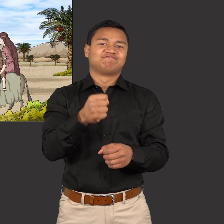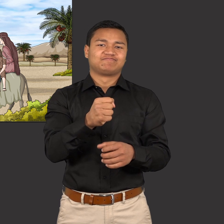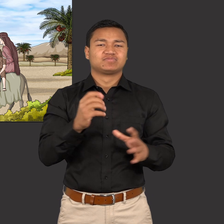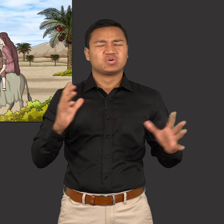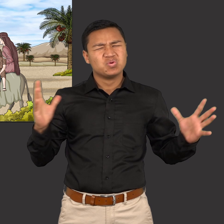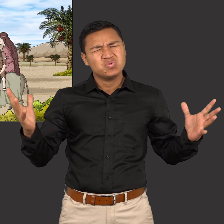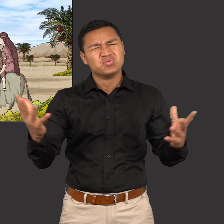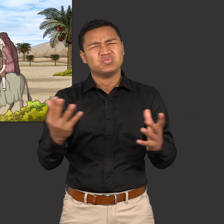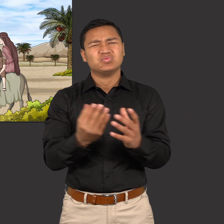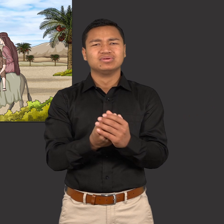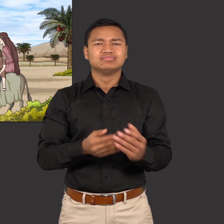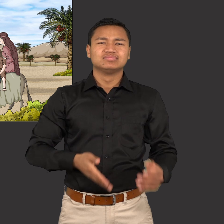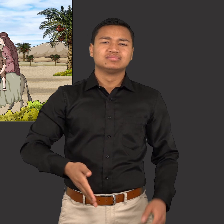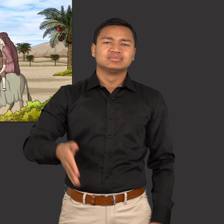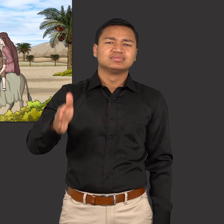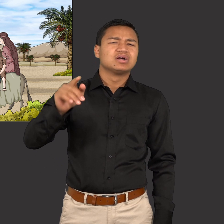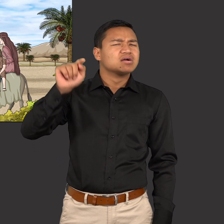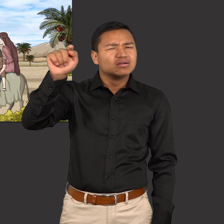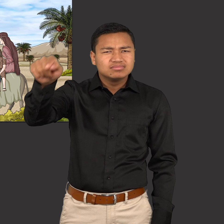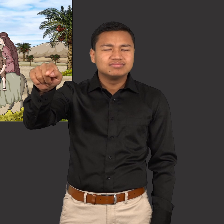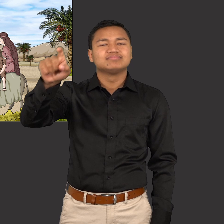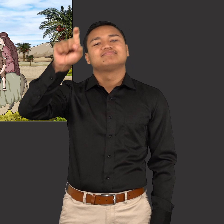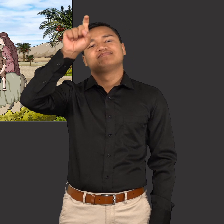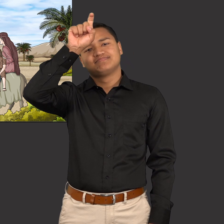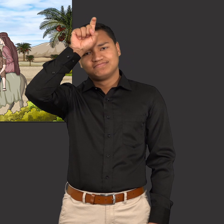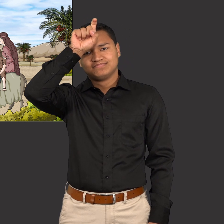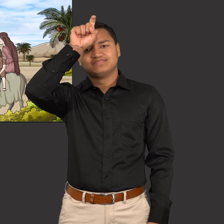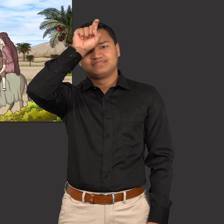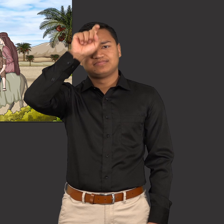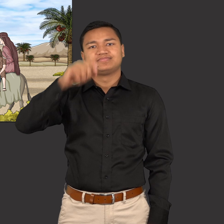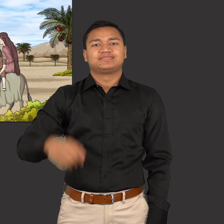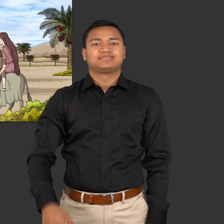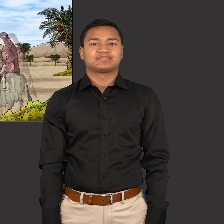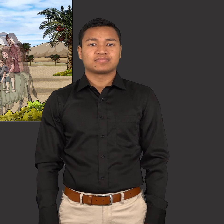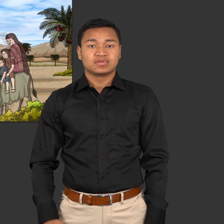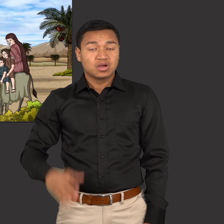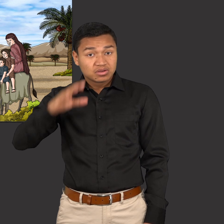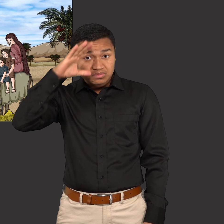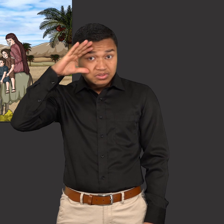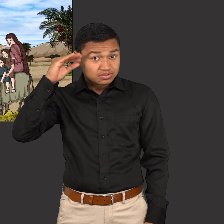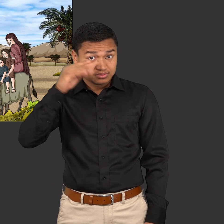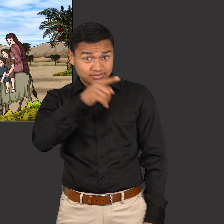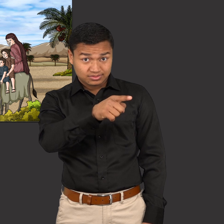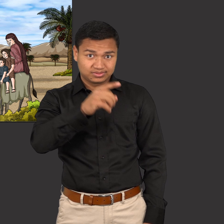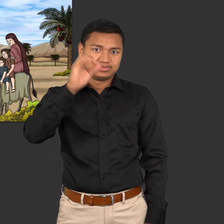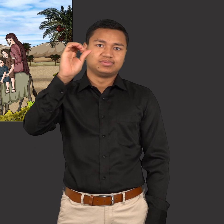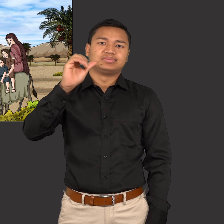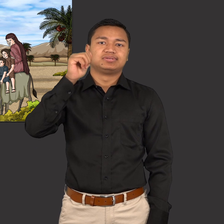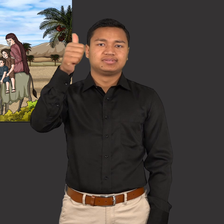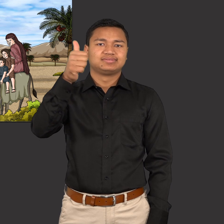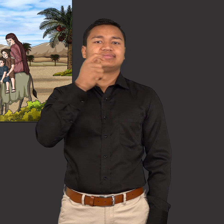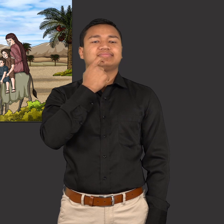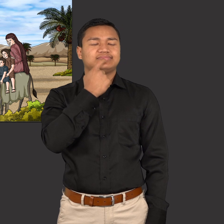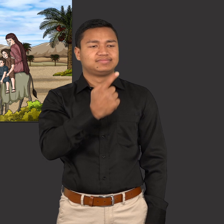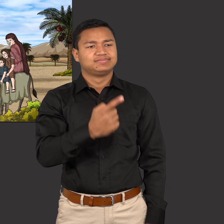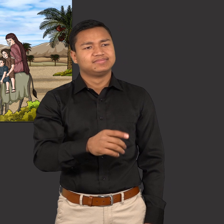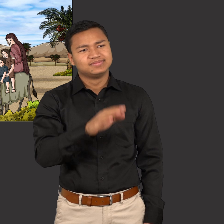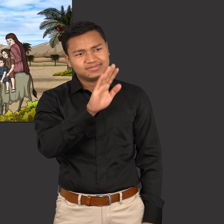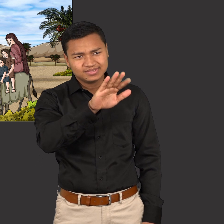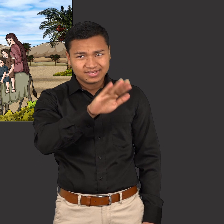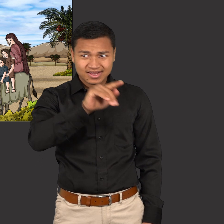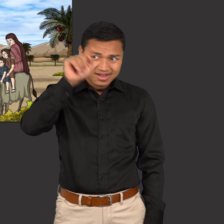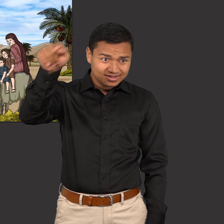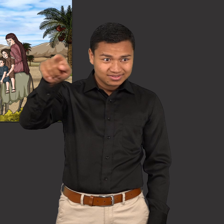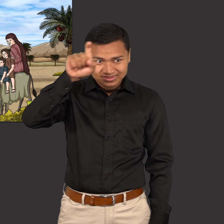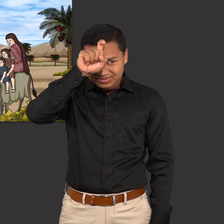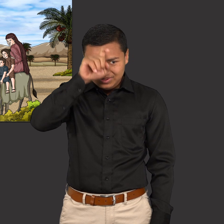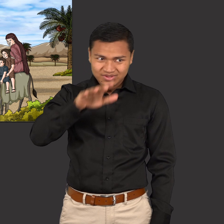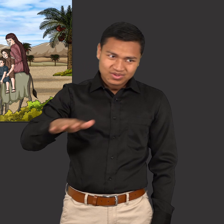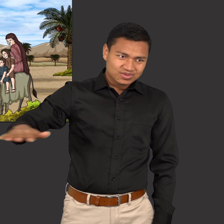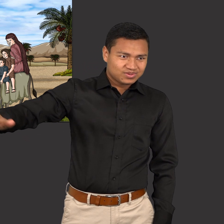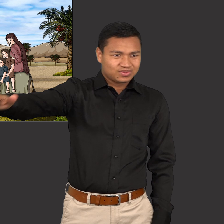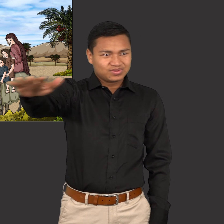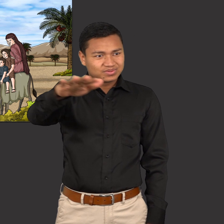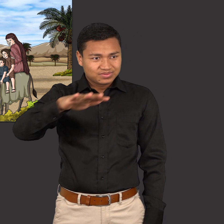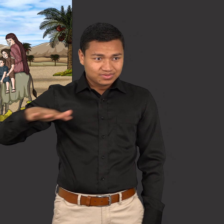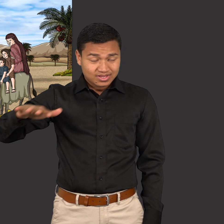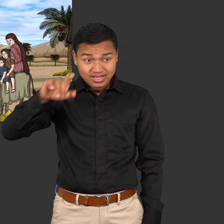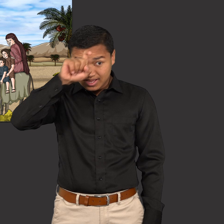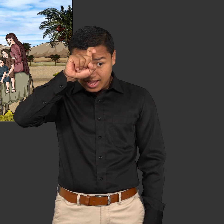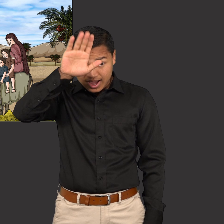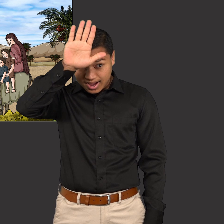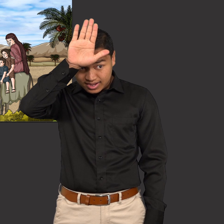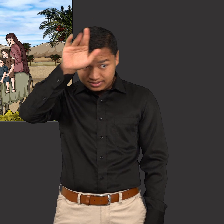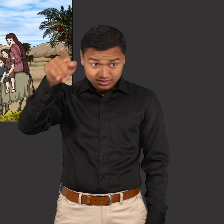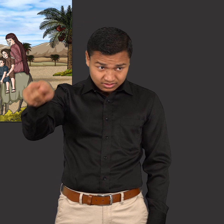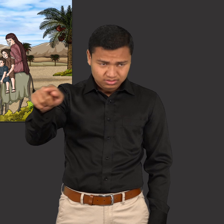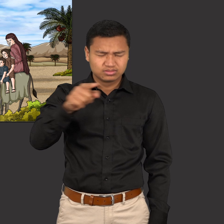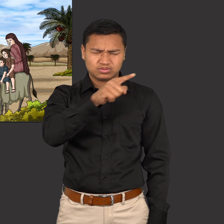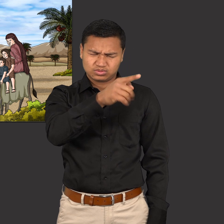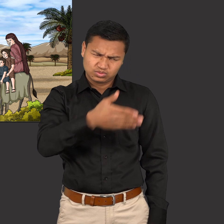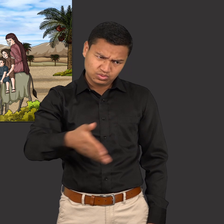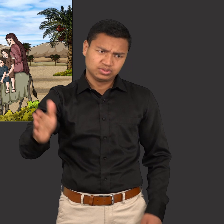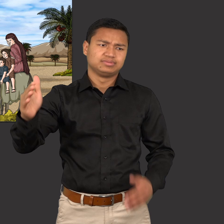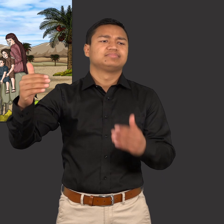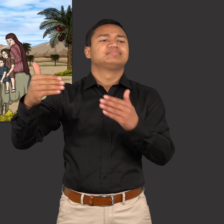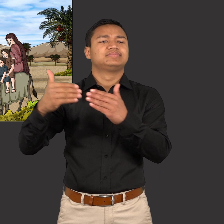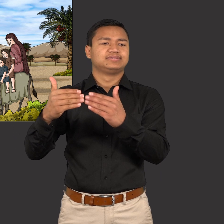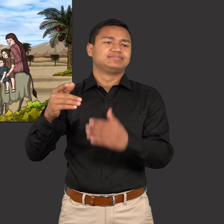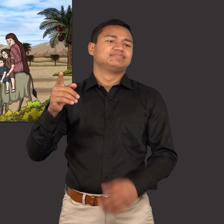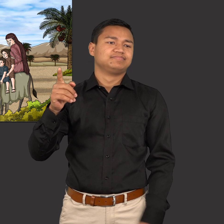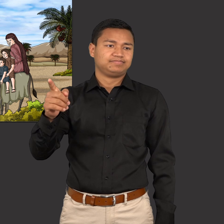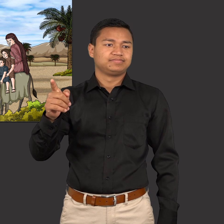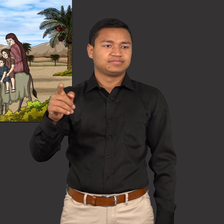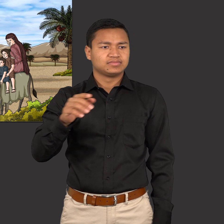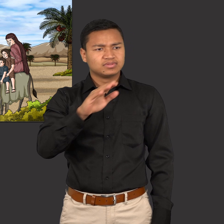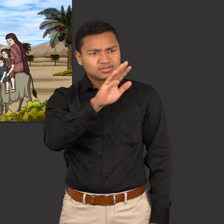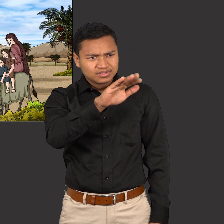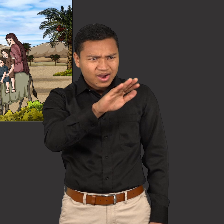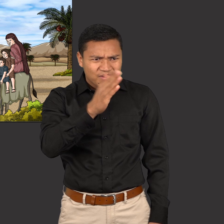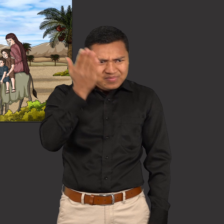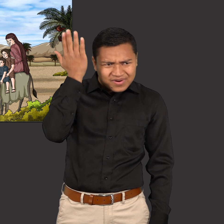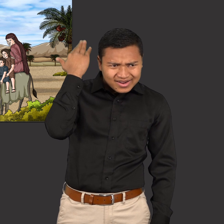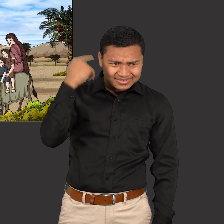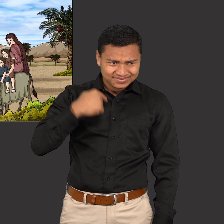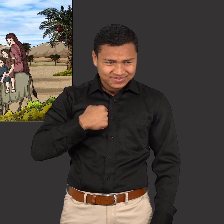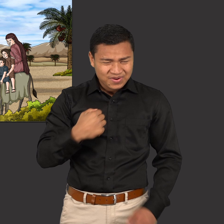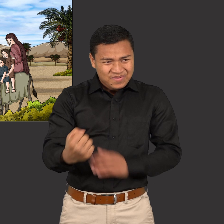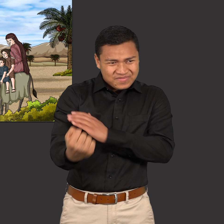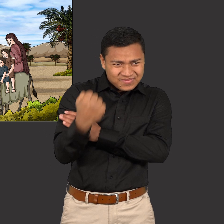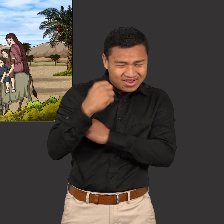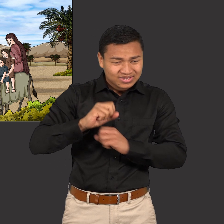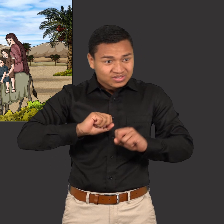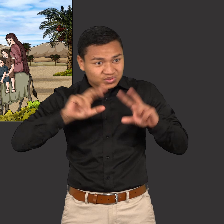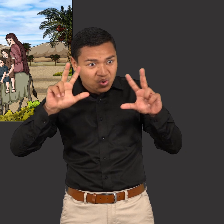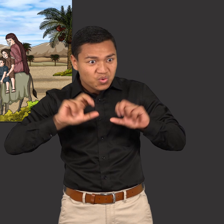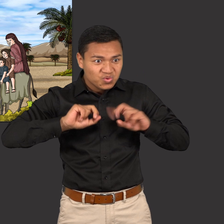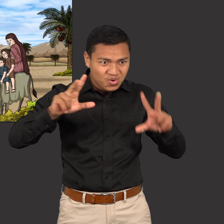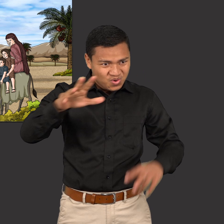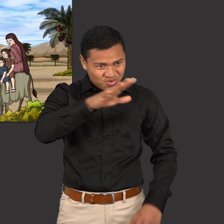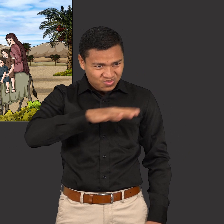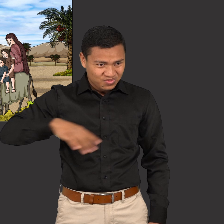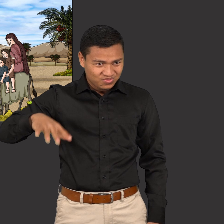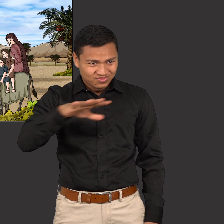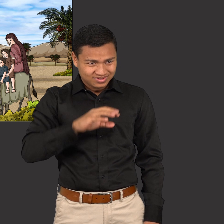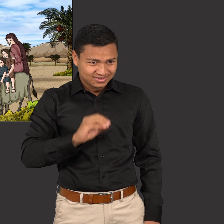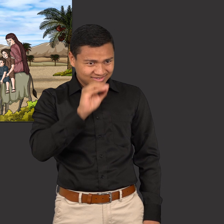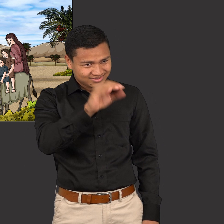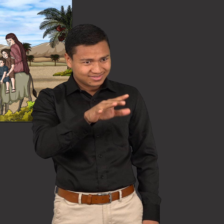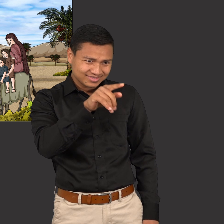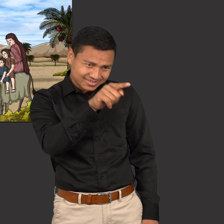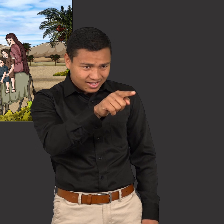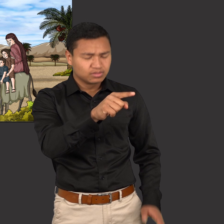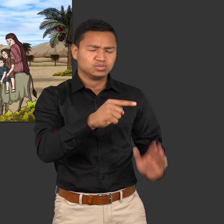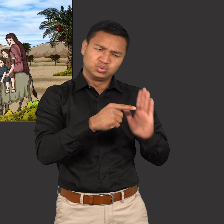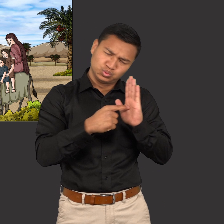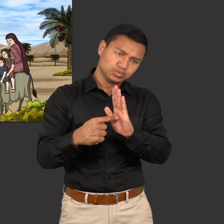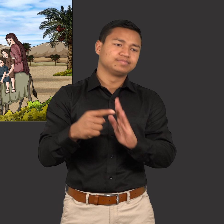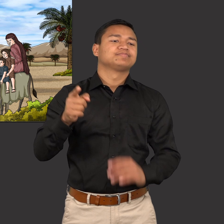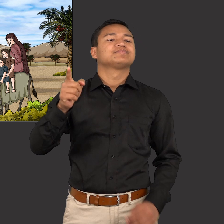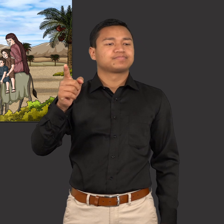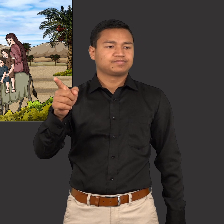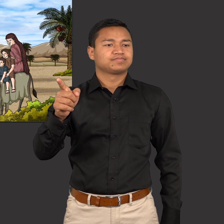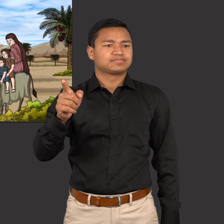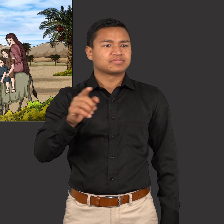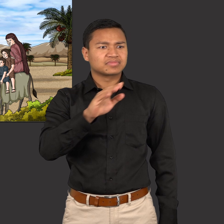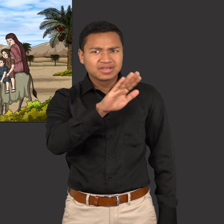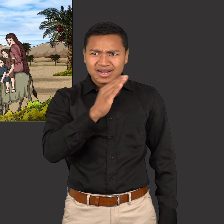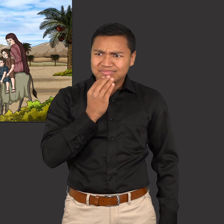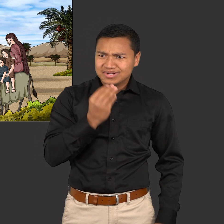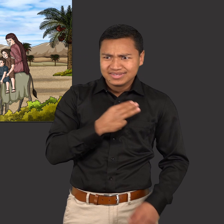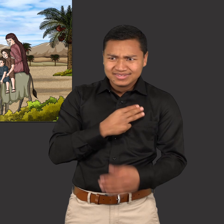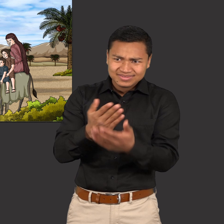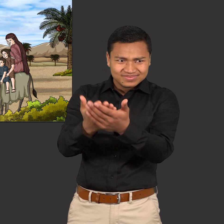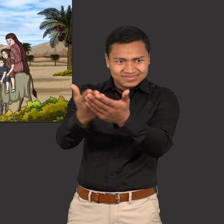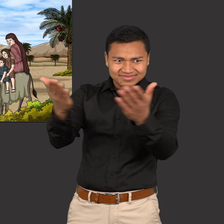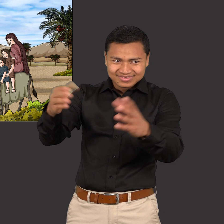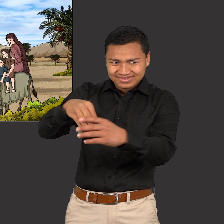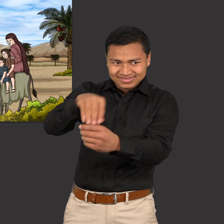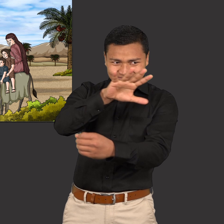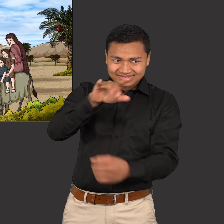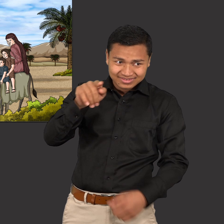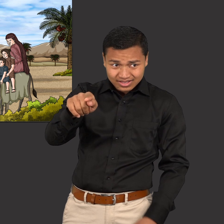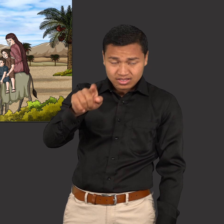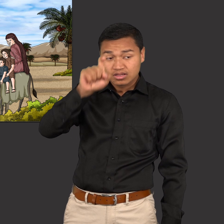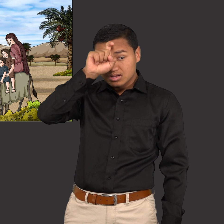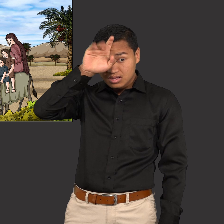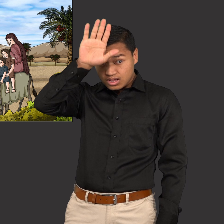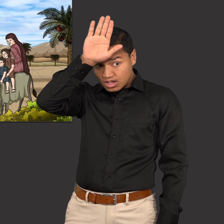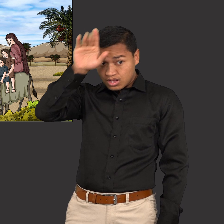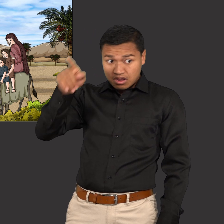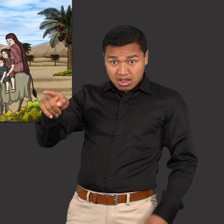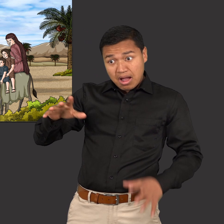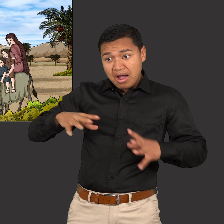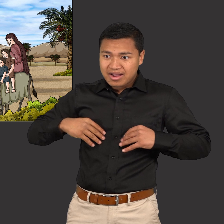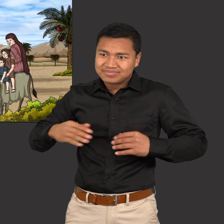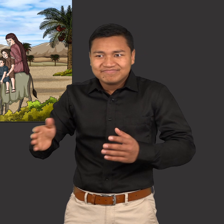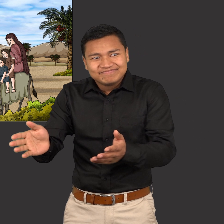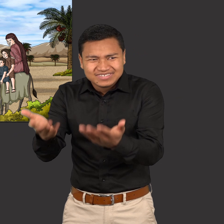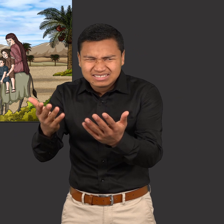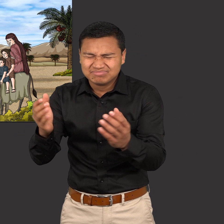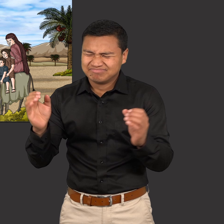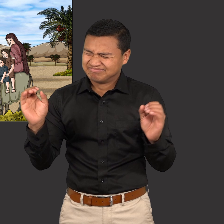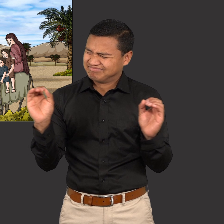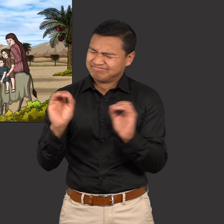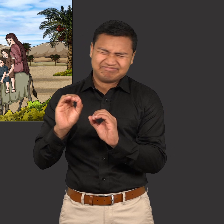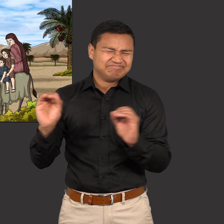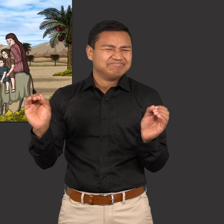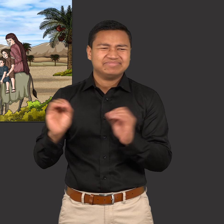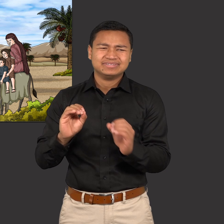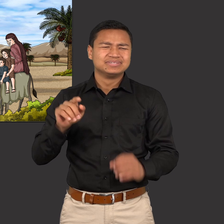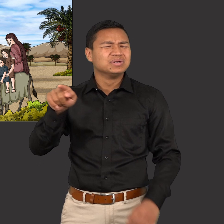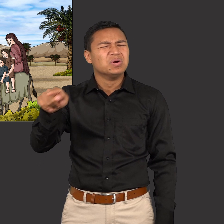The LORD instructed Moses, “When you go back to Egypt, see that you perform before Pharaoh all the wonders that I have put within your power.